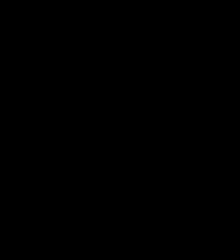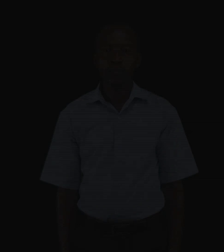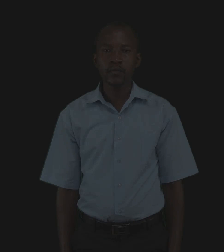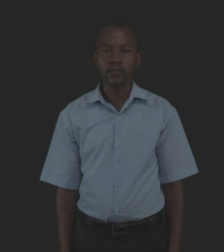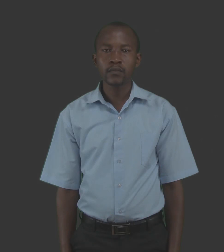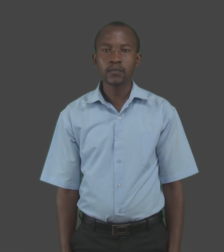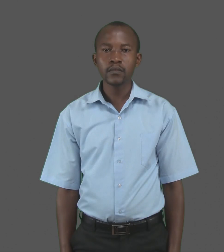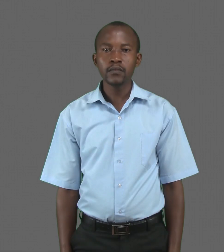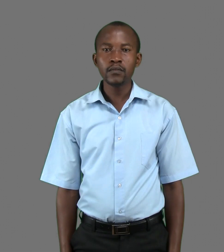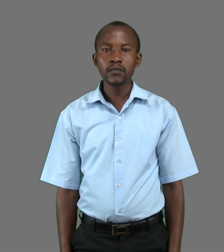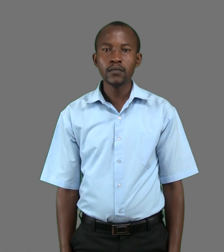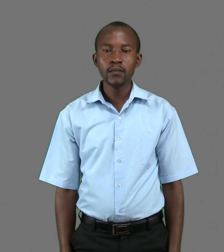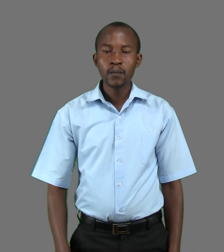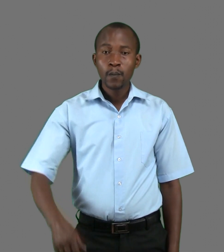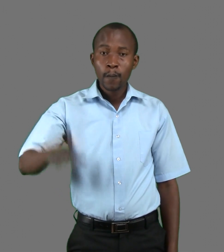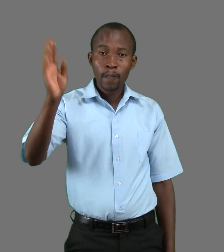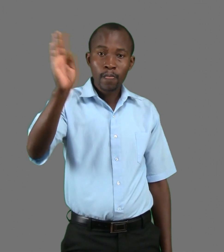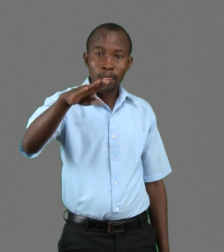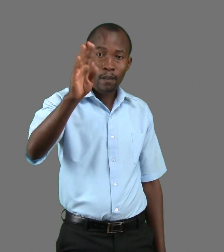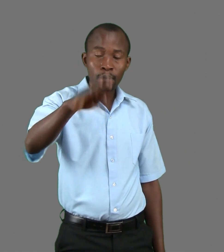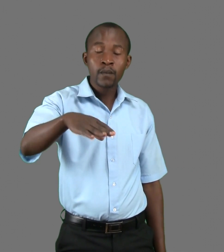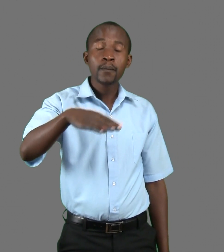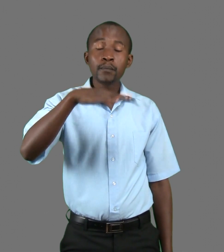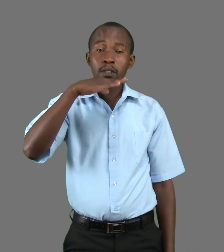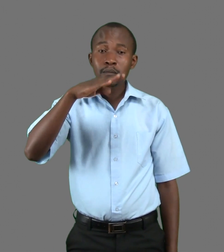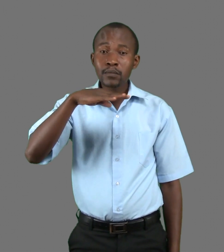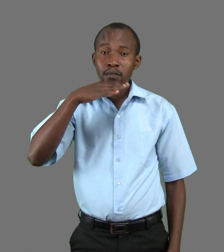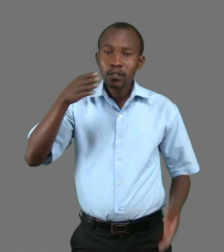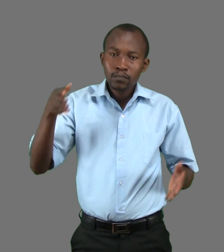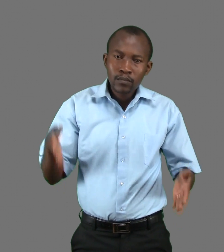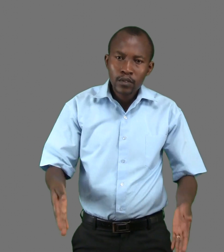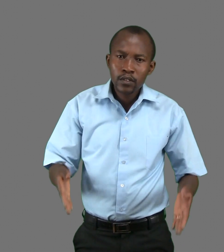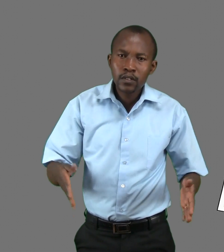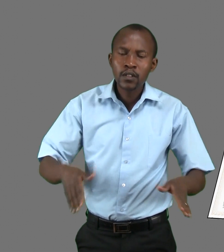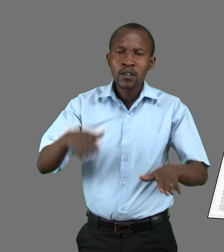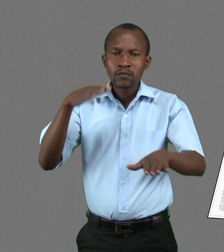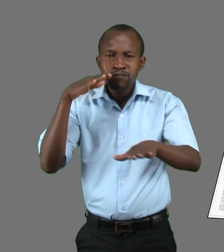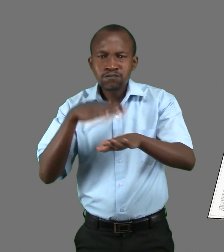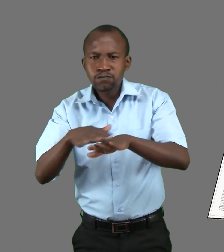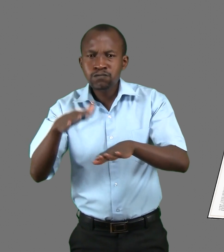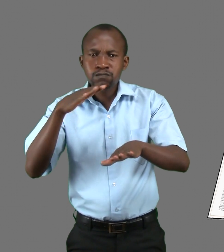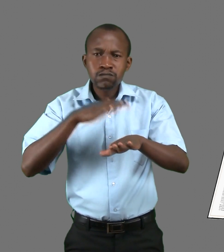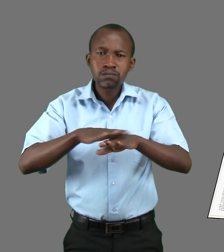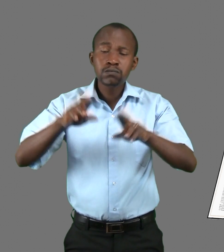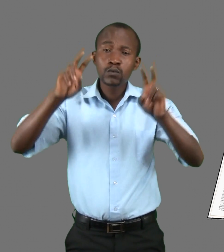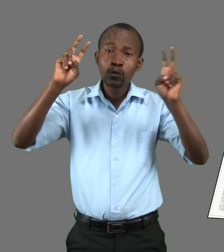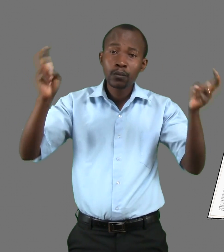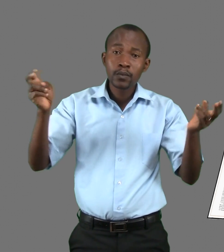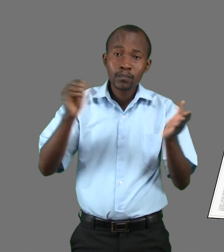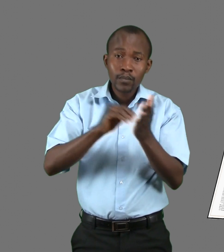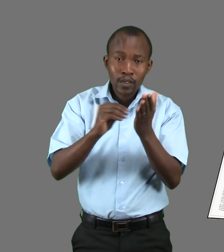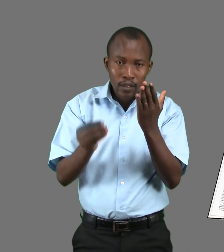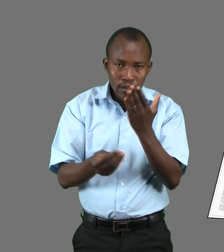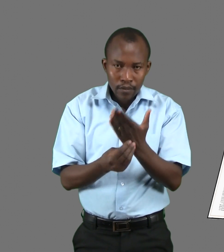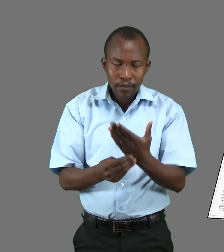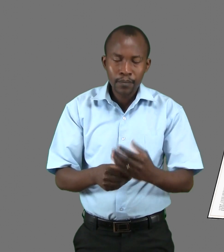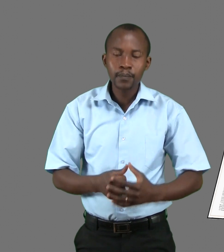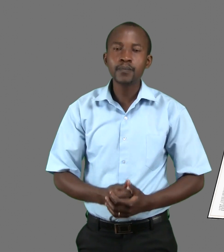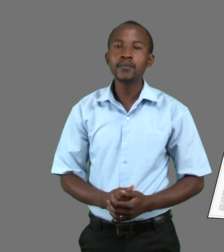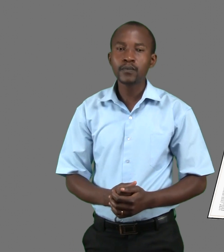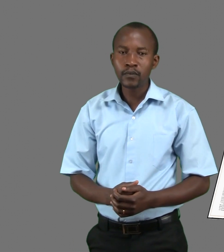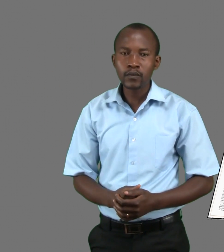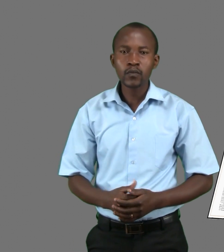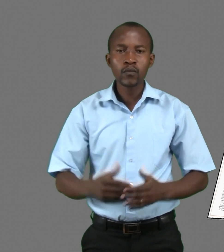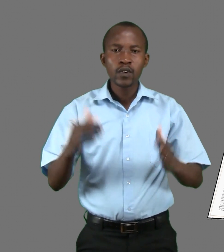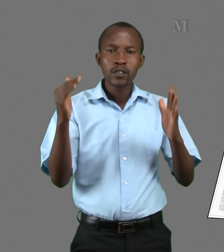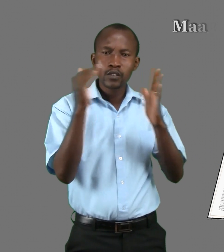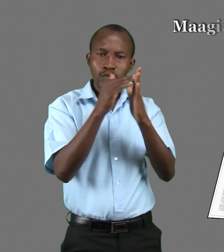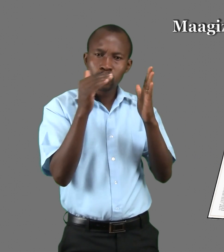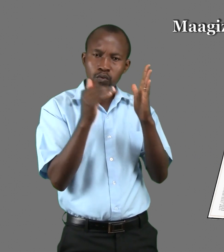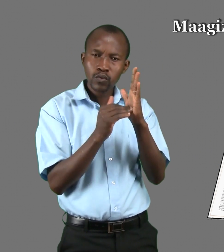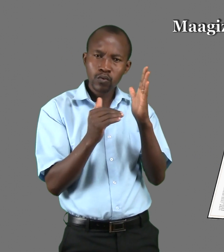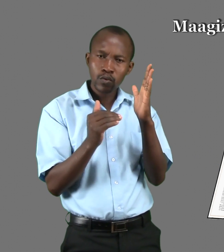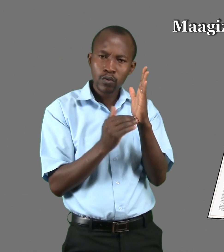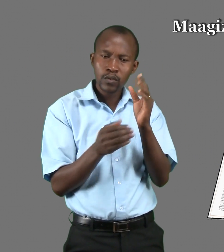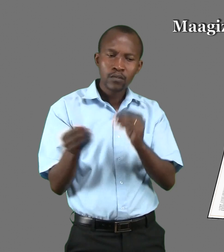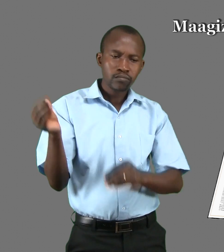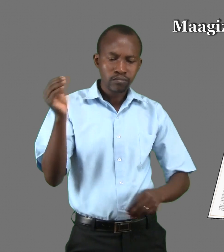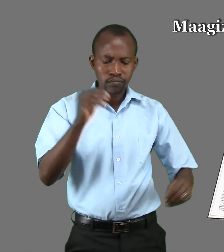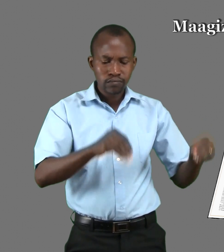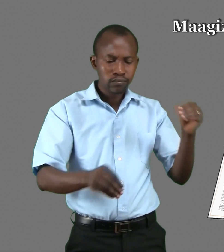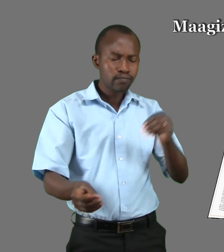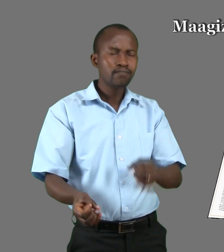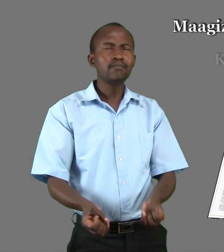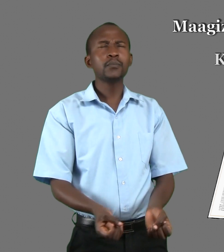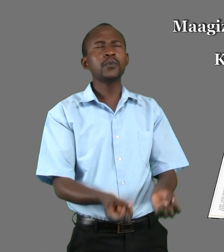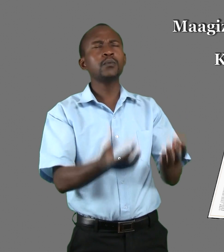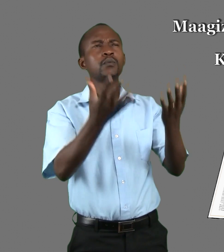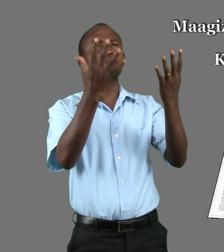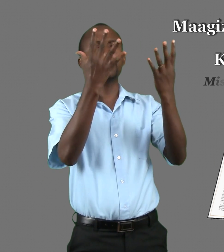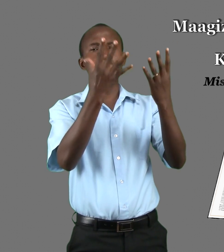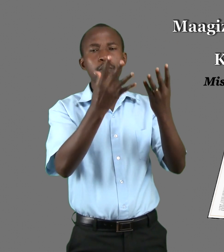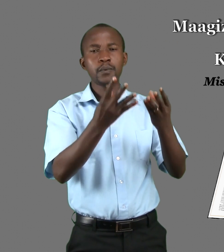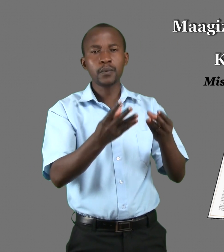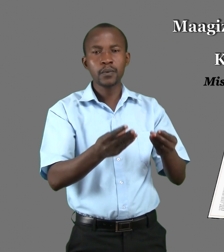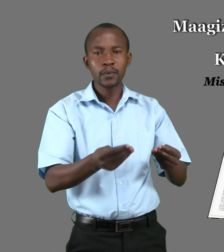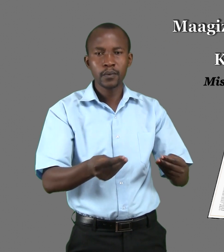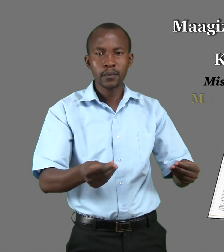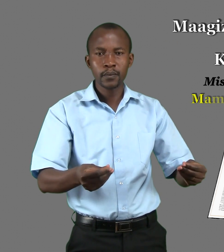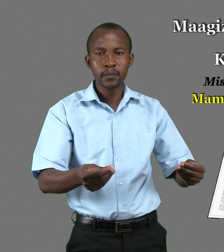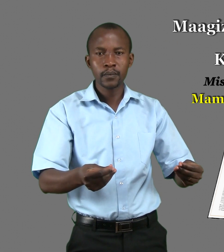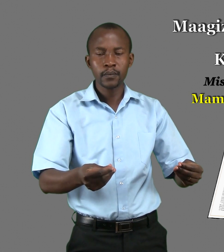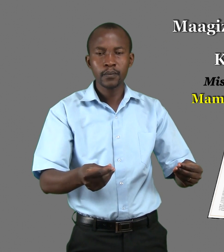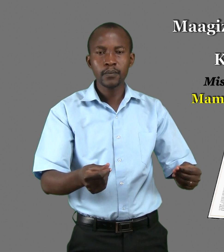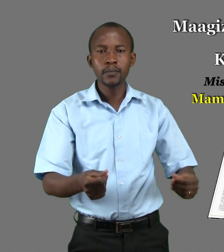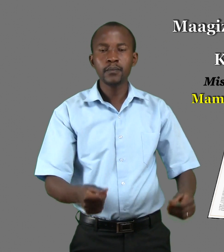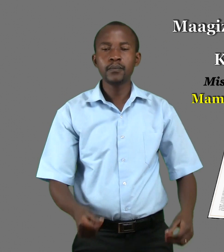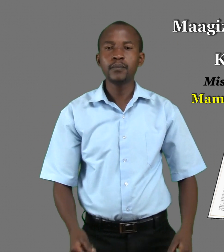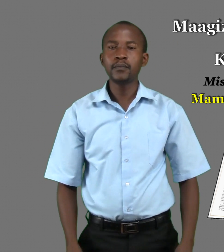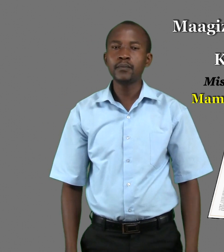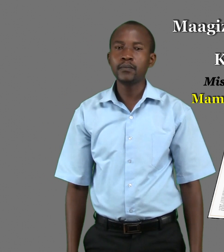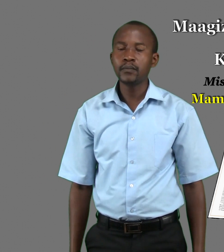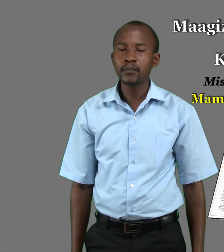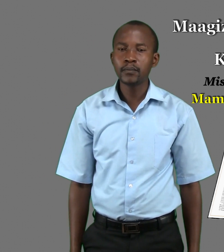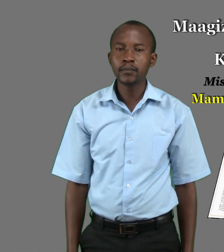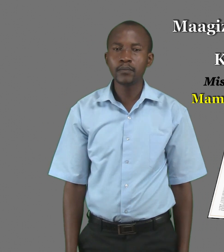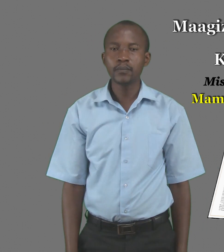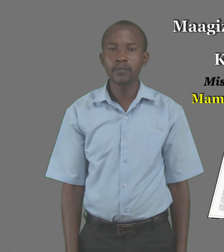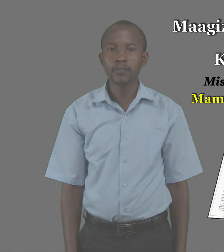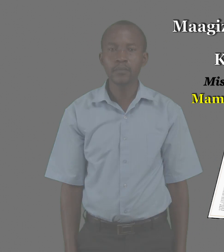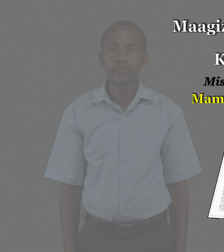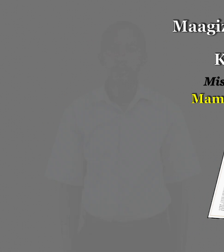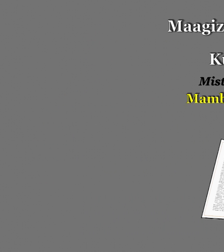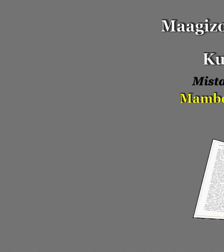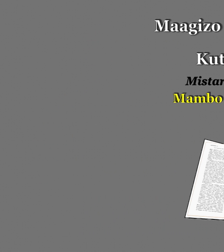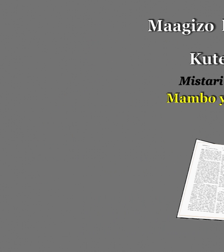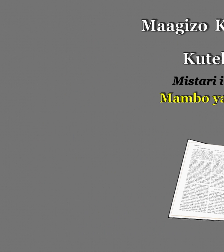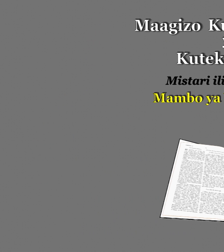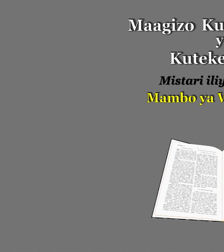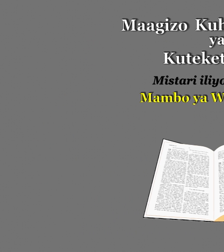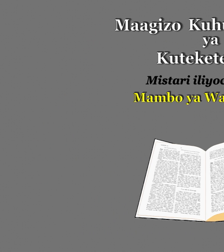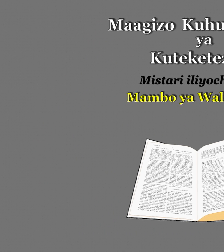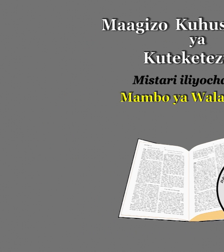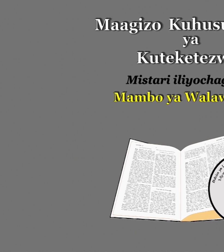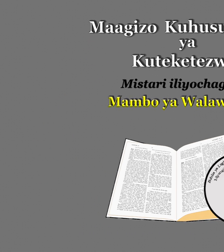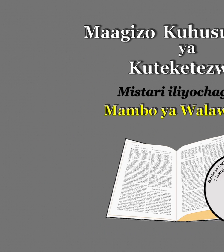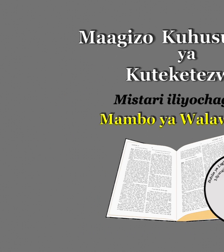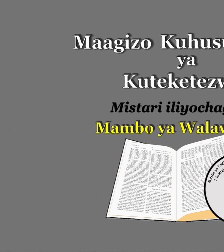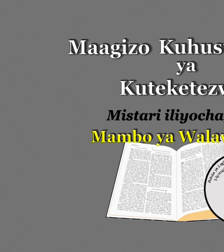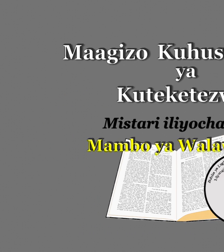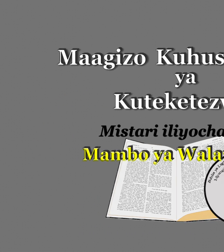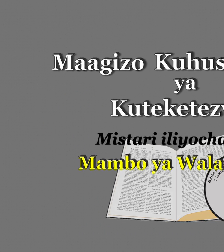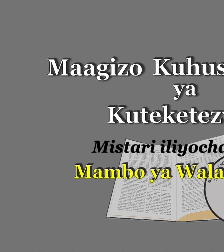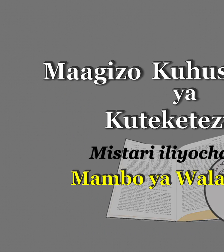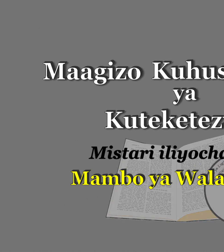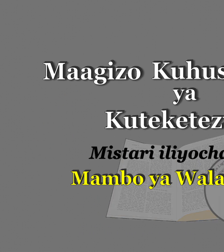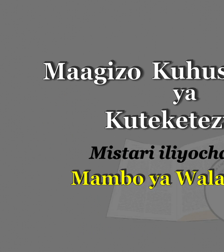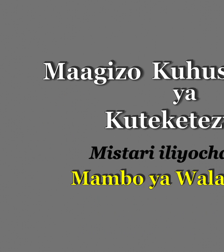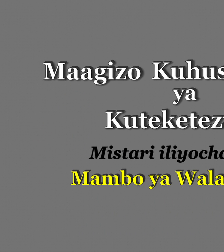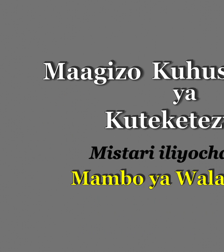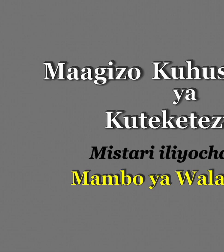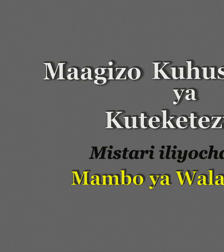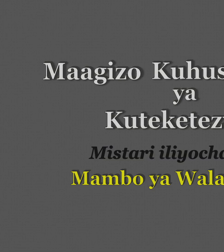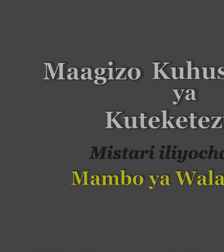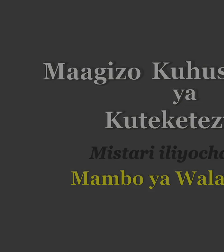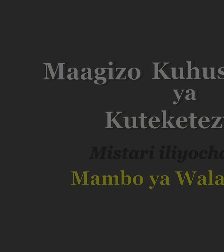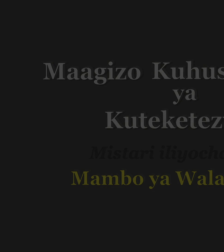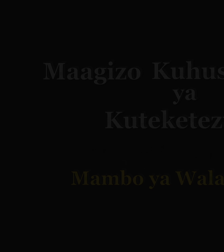Instructions for sacrifices